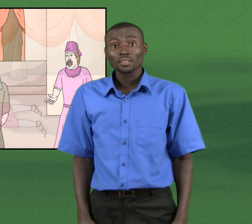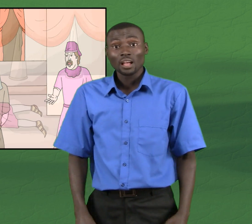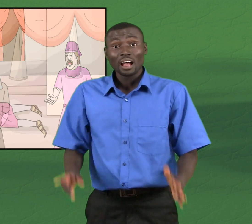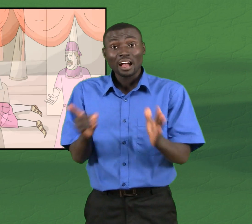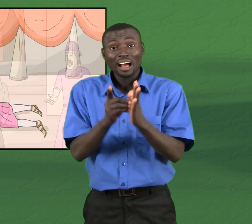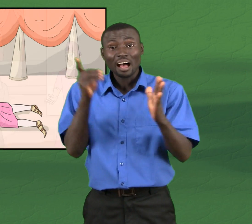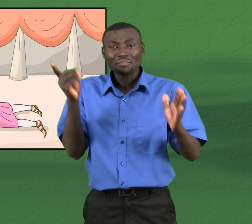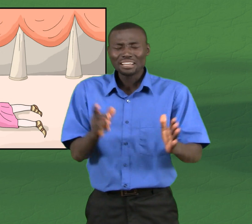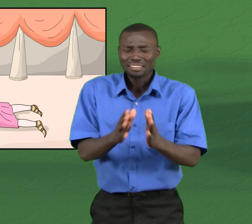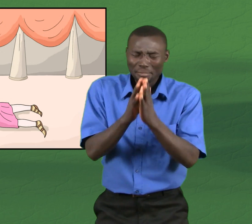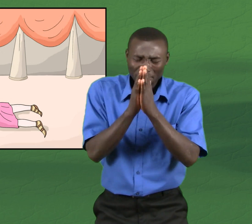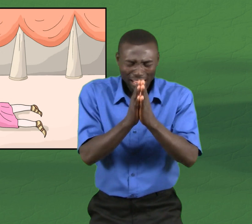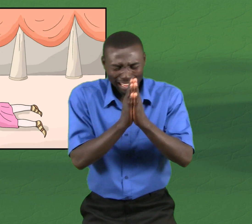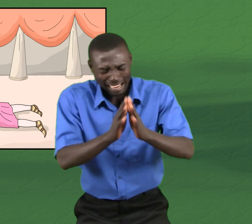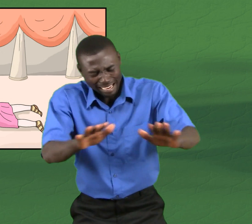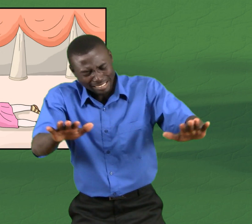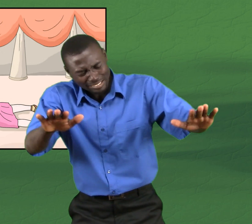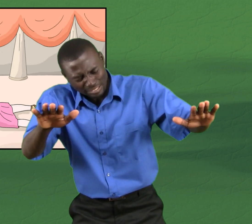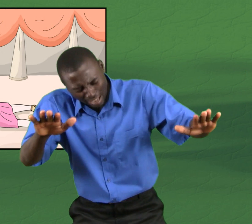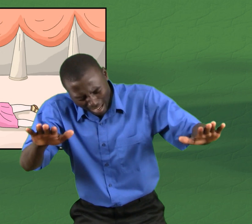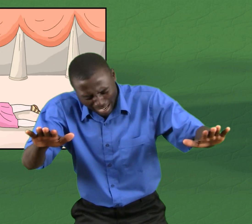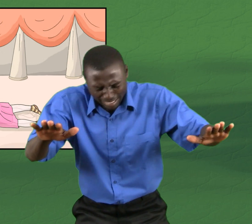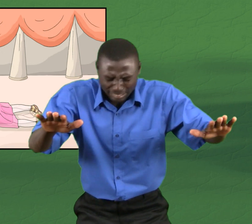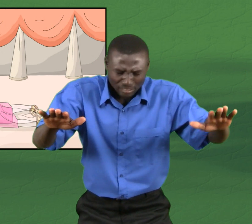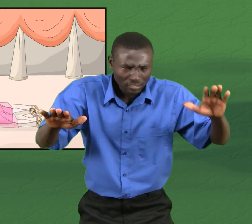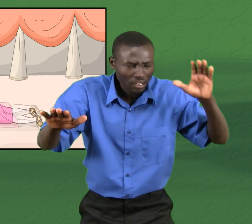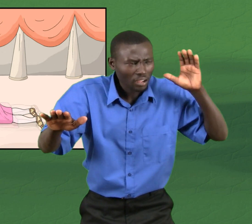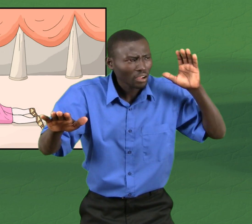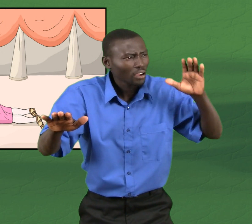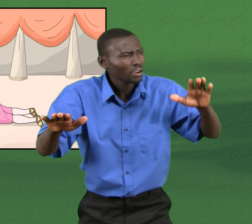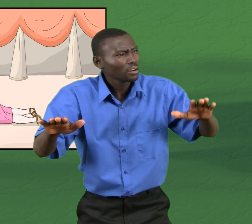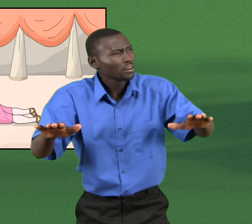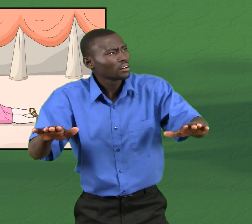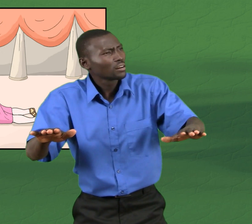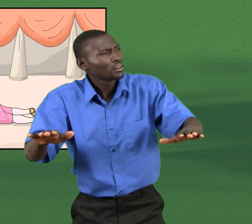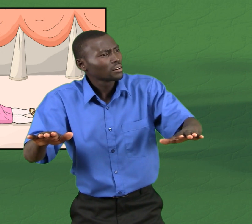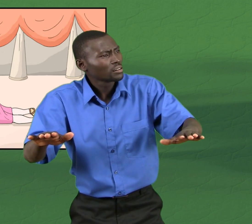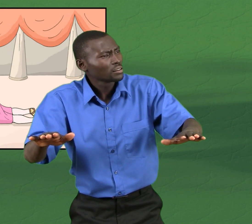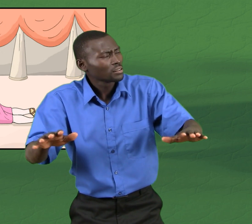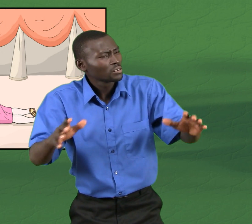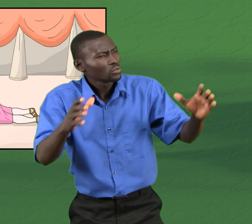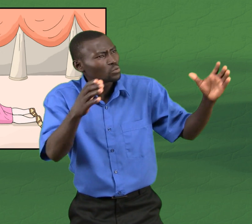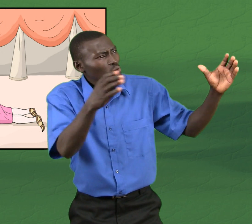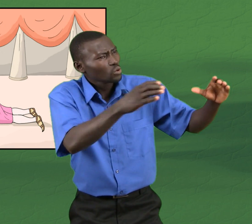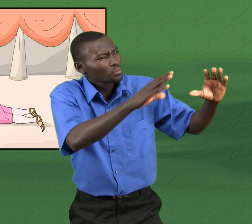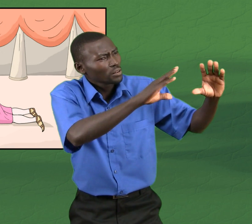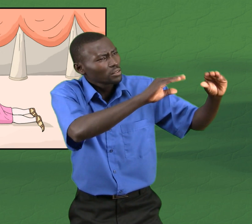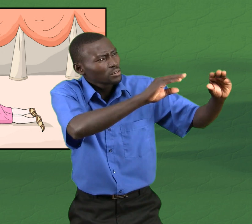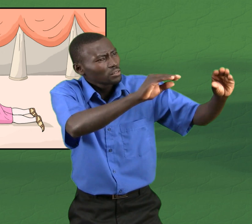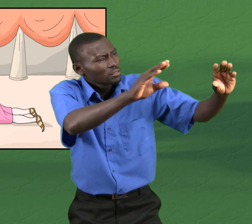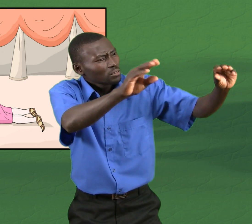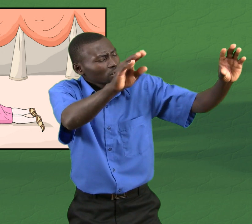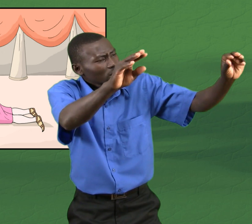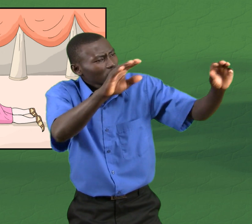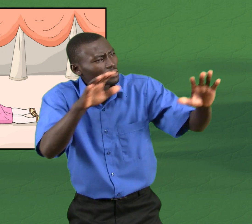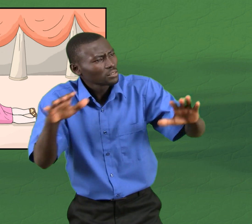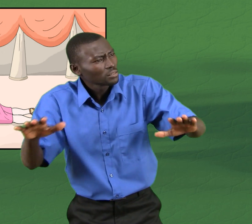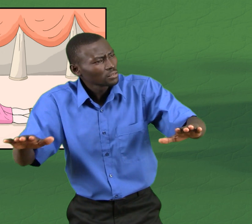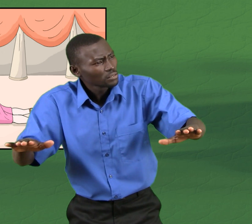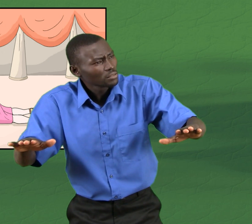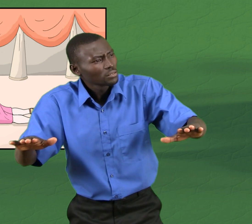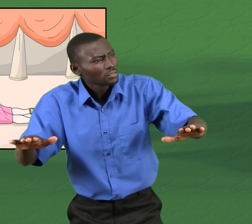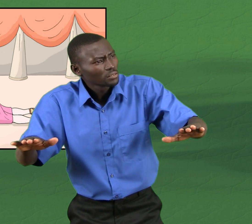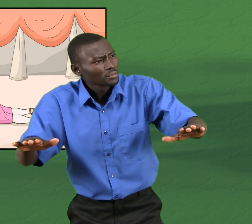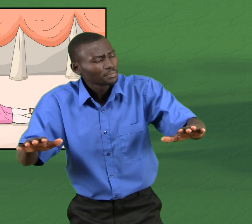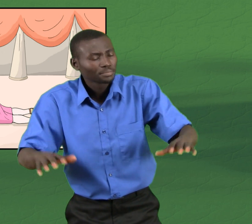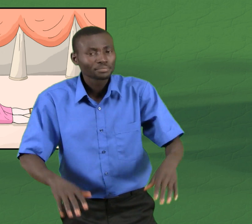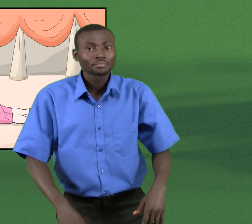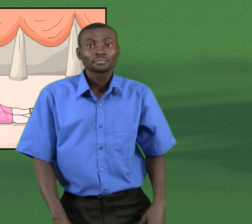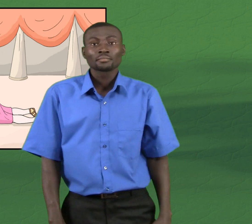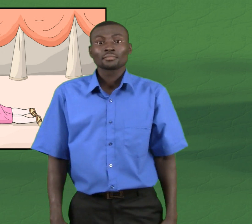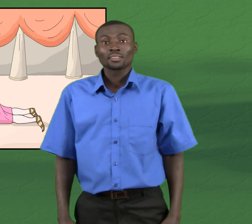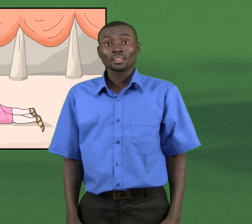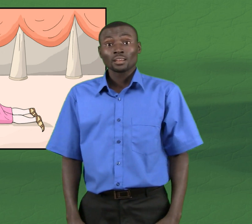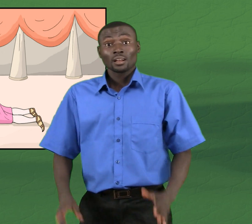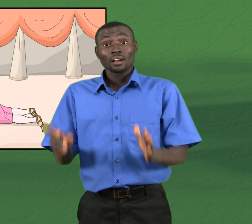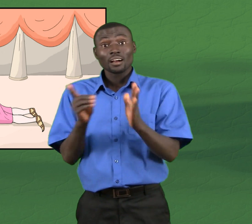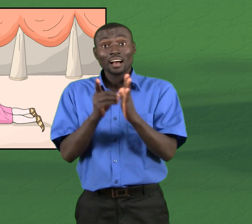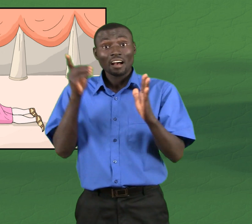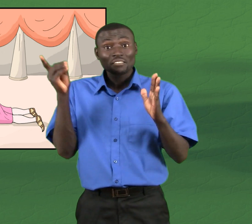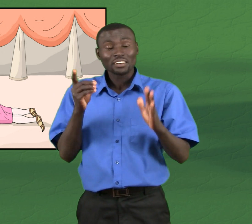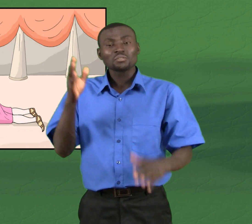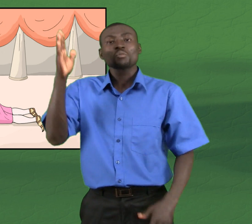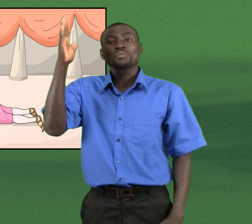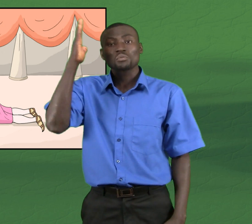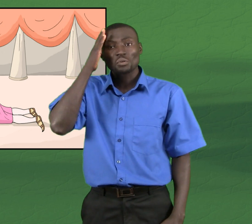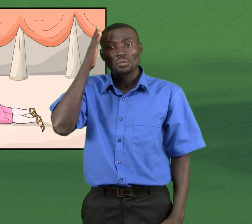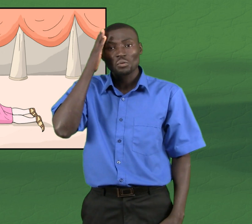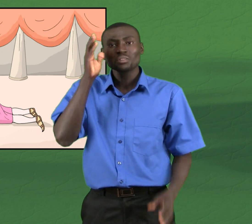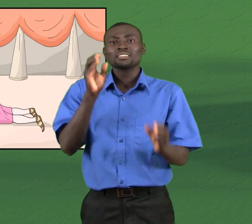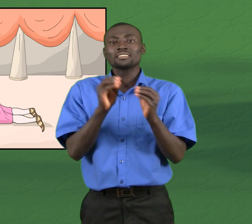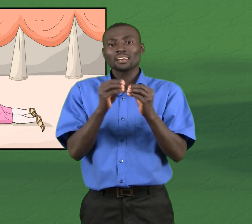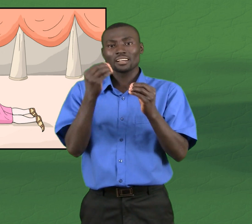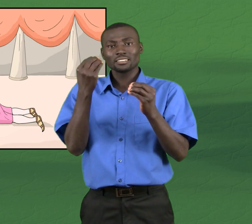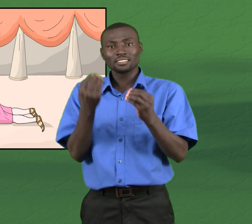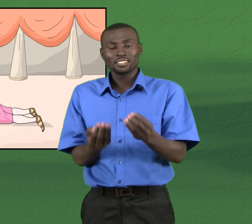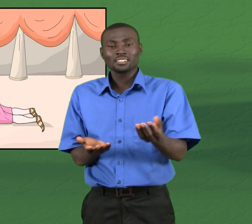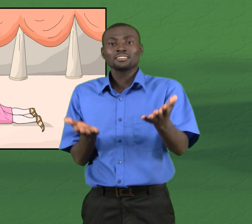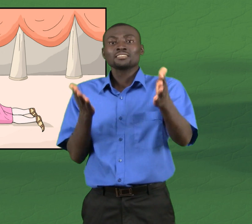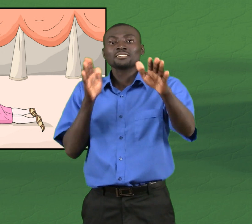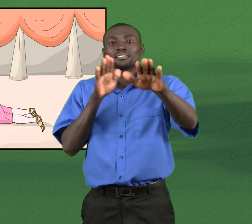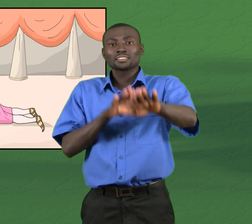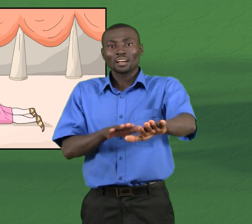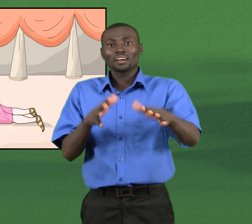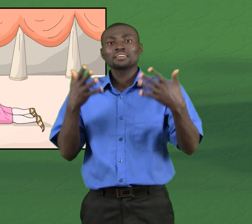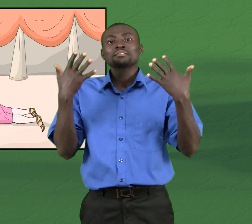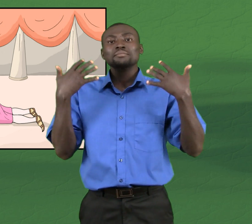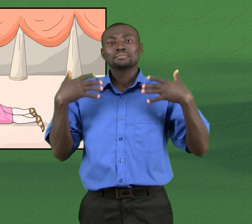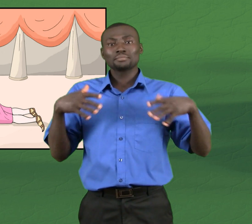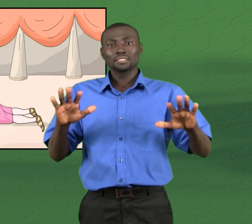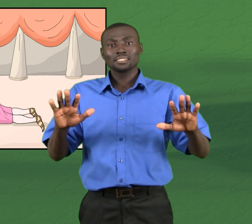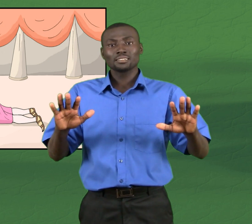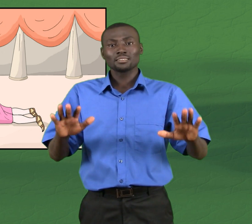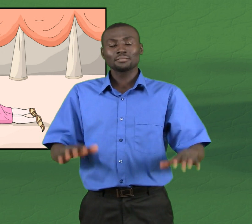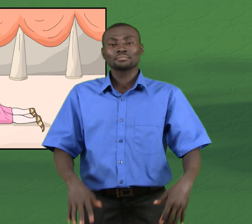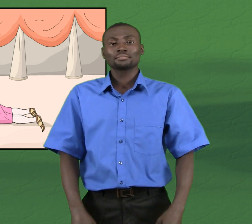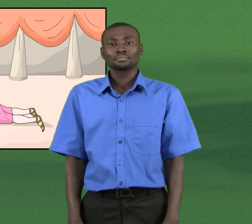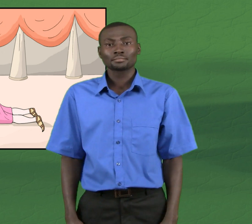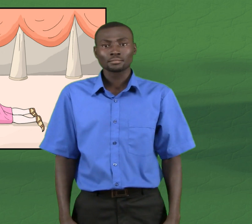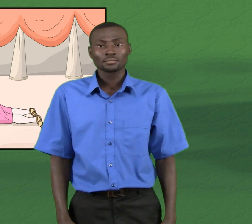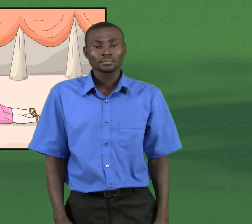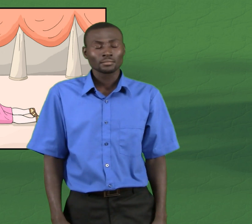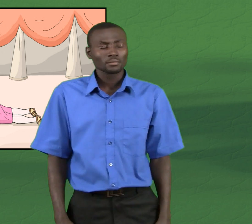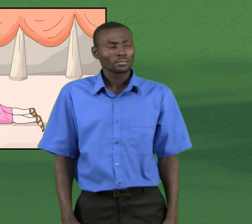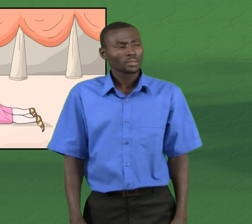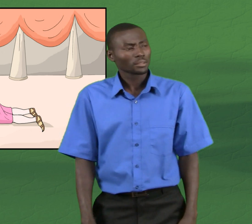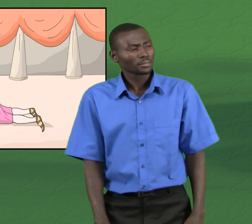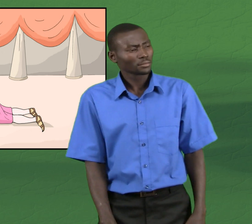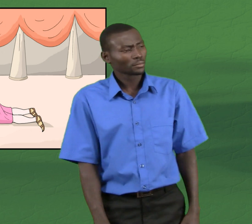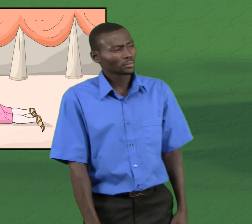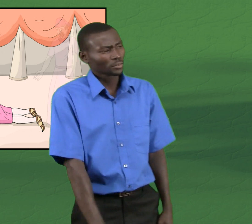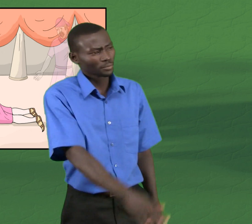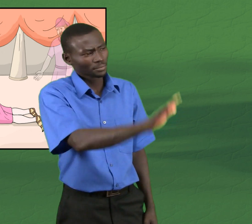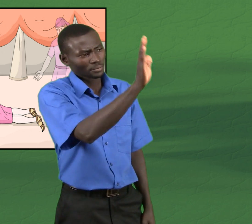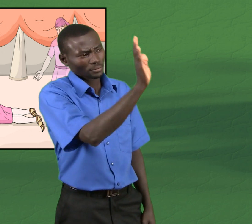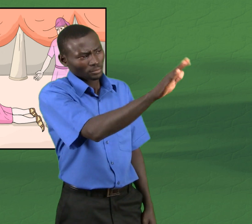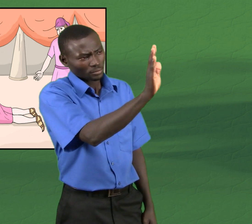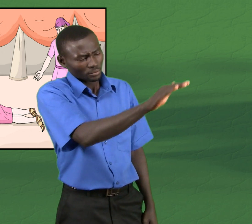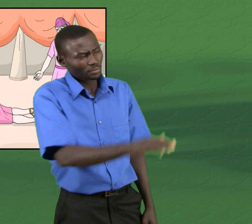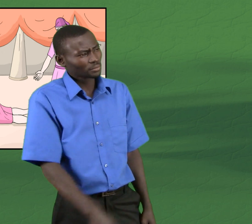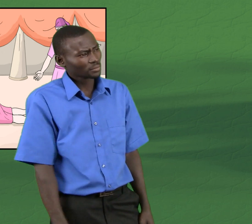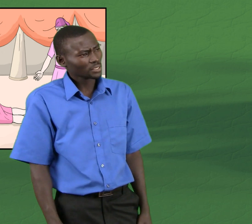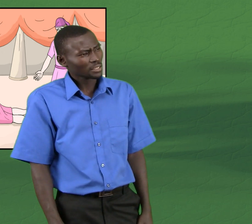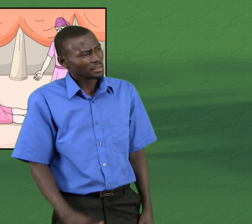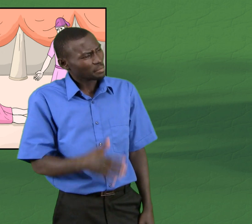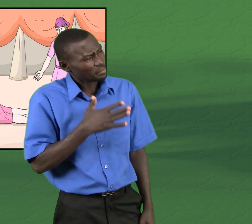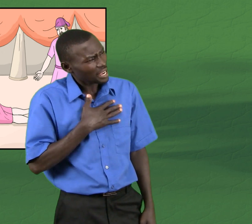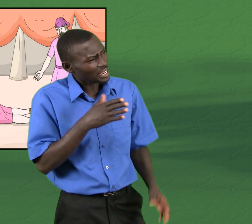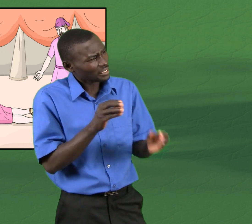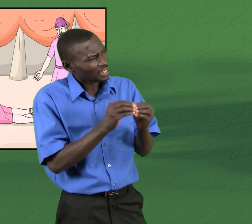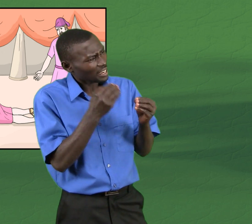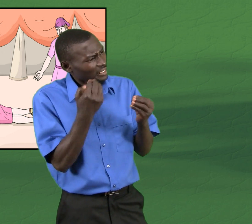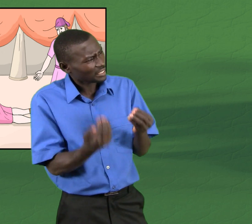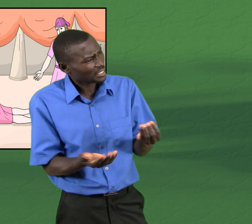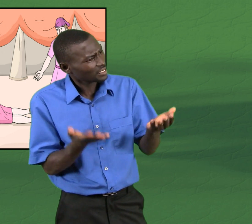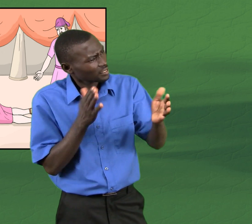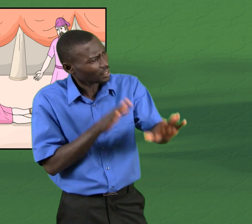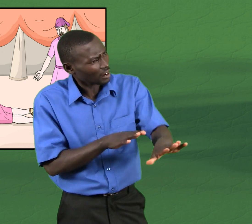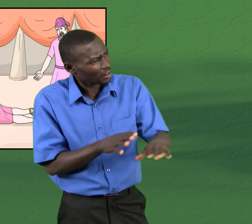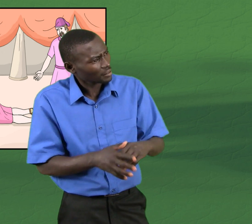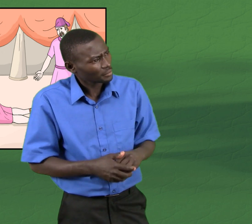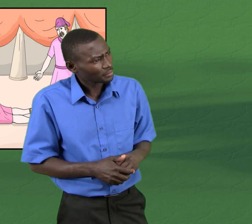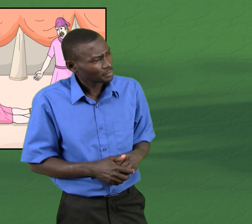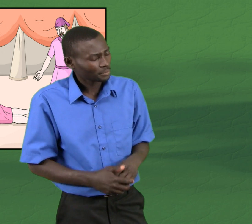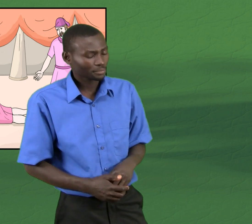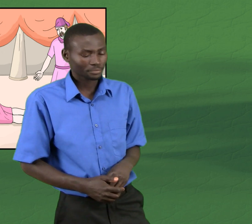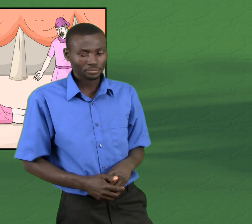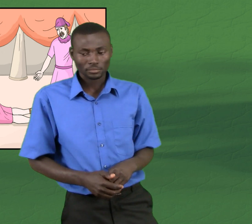When David saw that his servants were whispering to one another, he perceived that the child was dead.